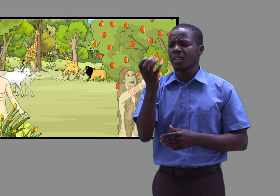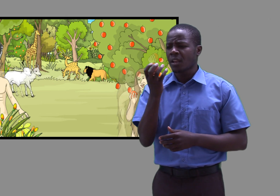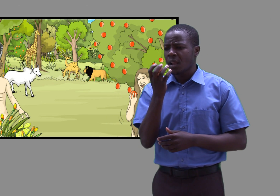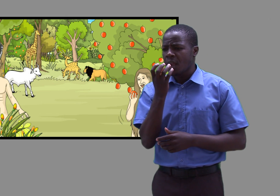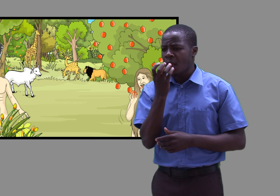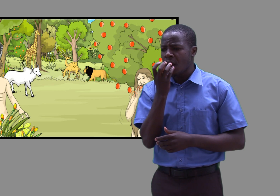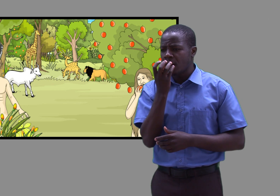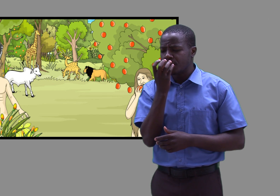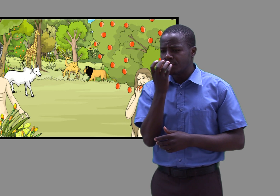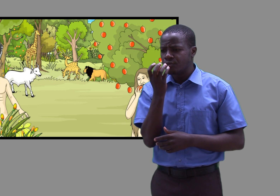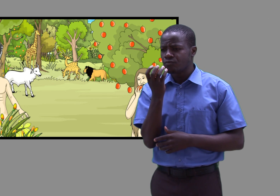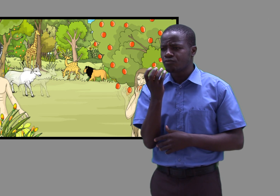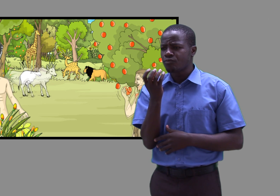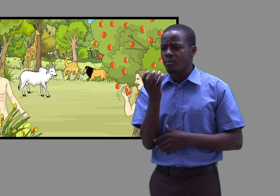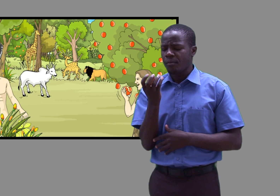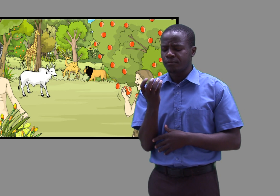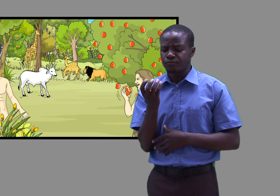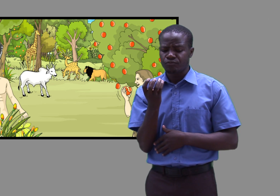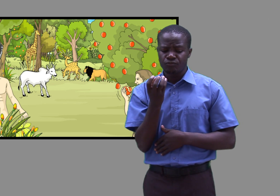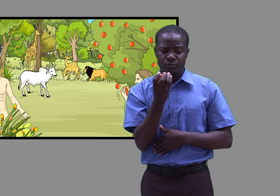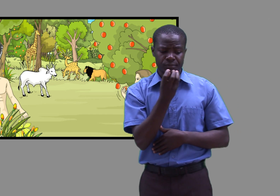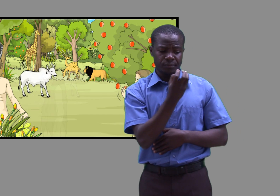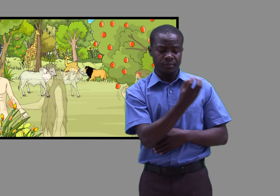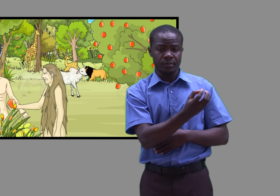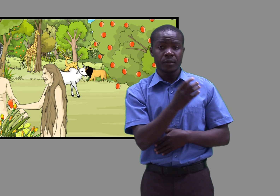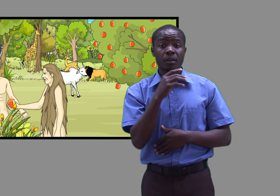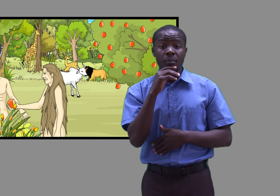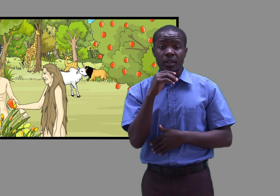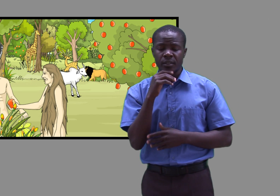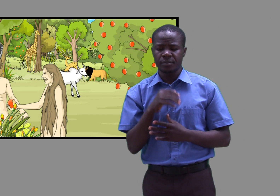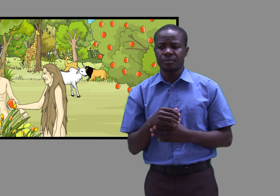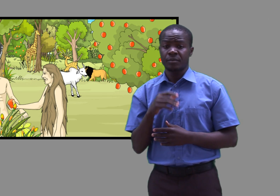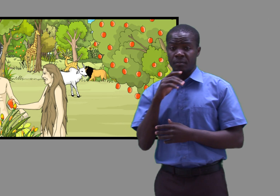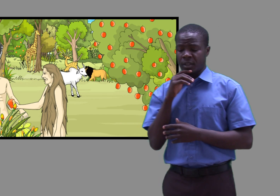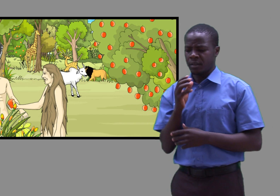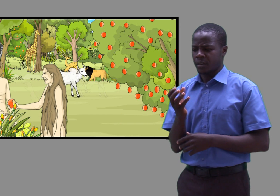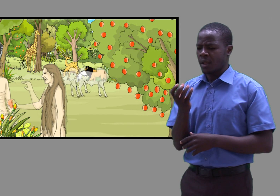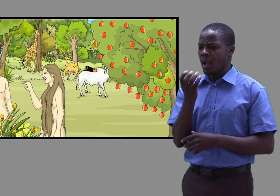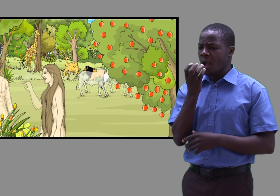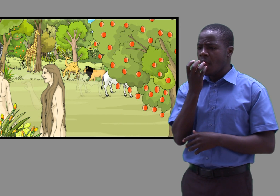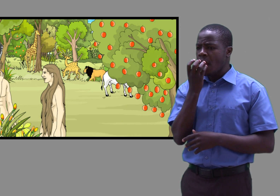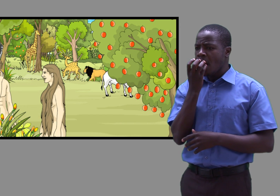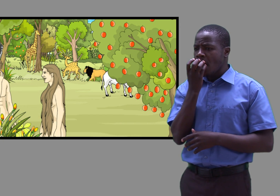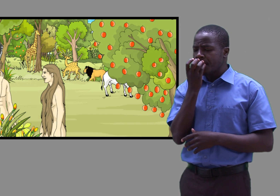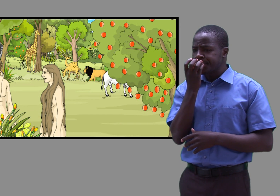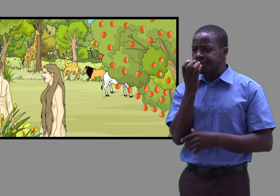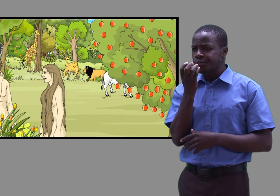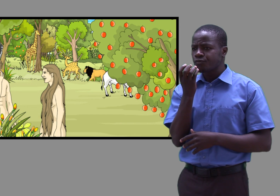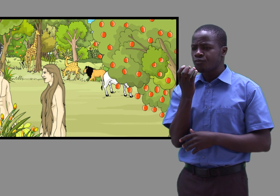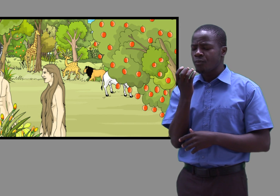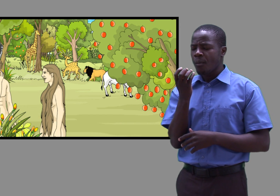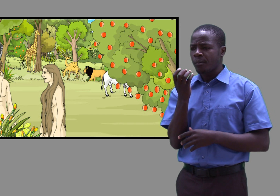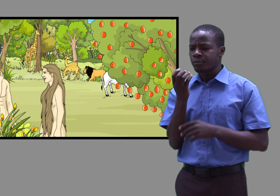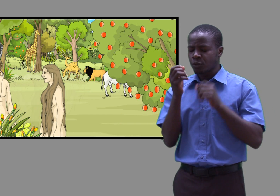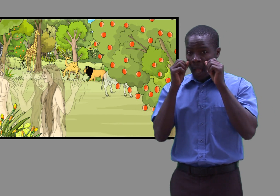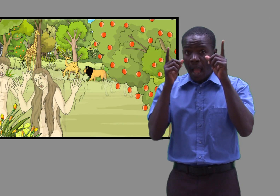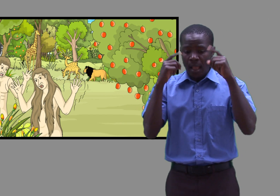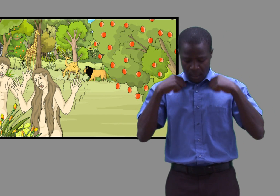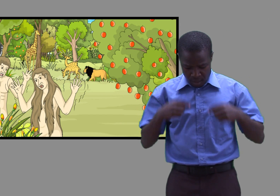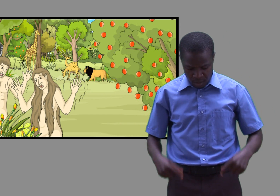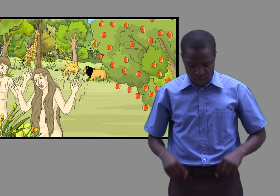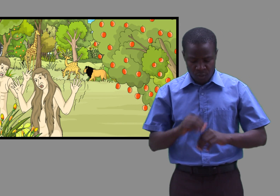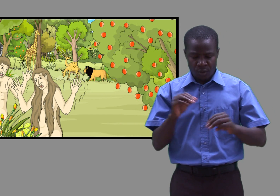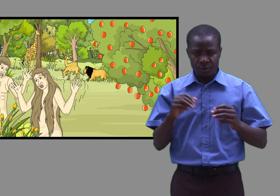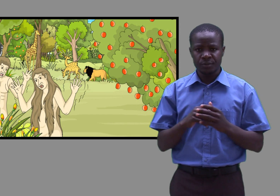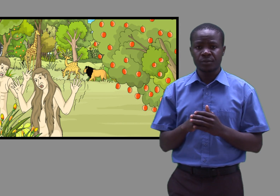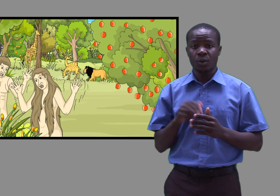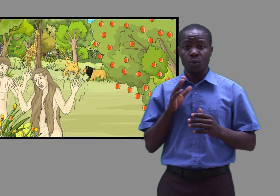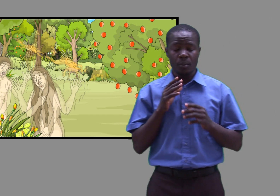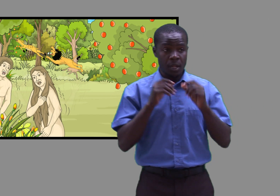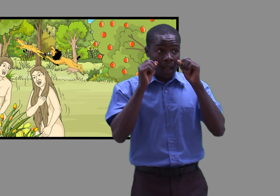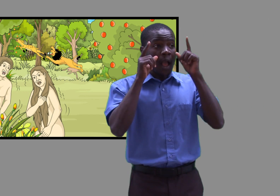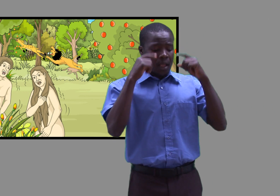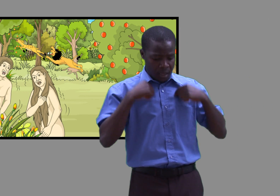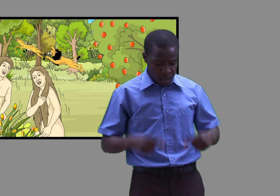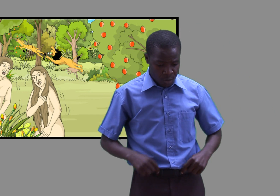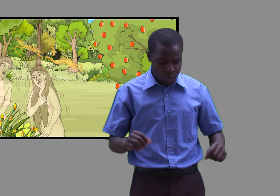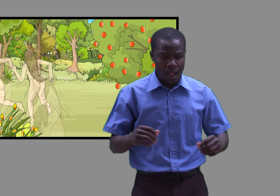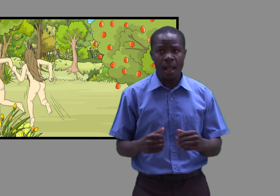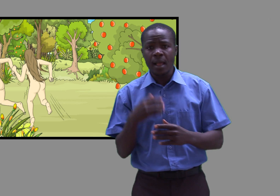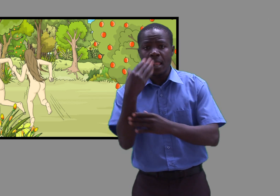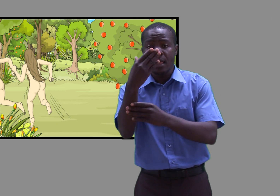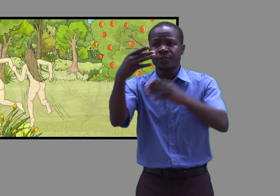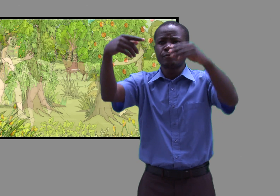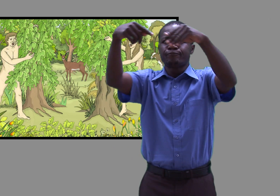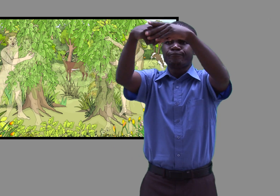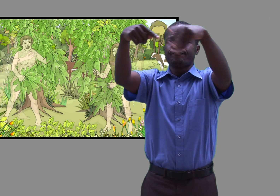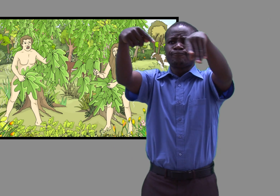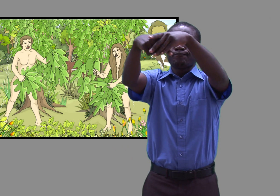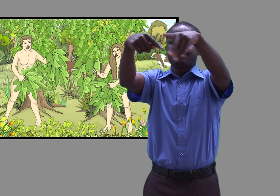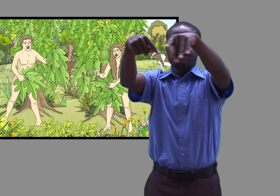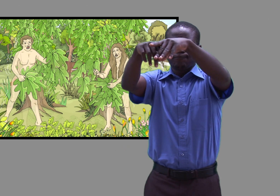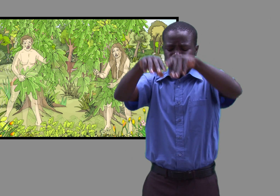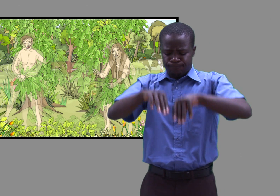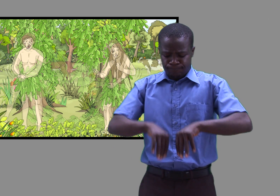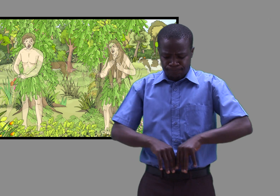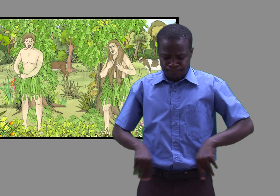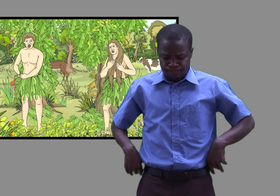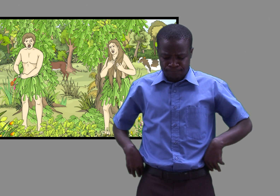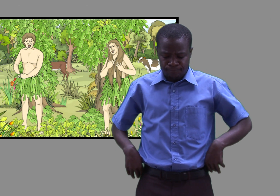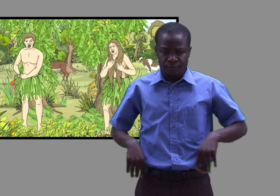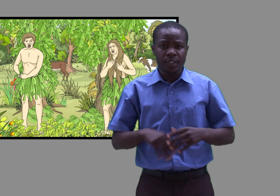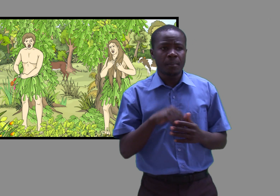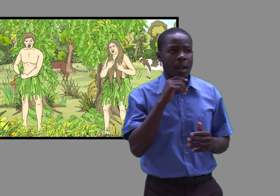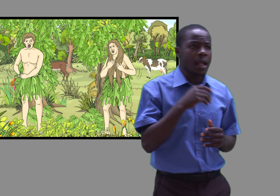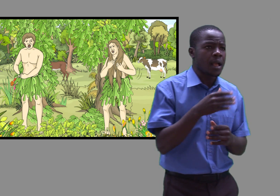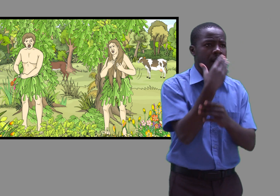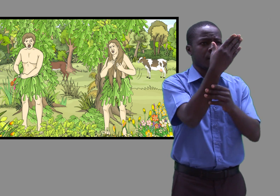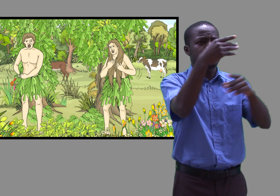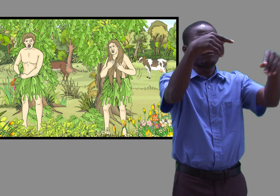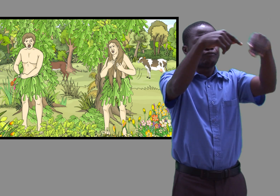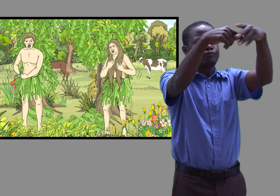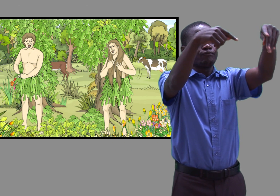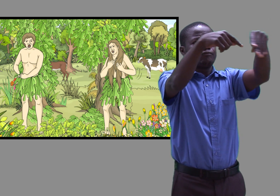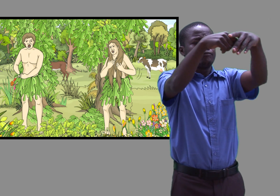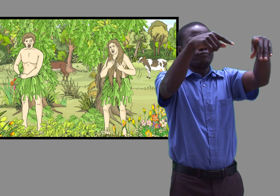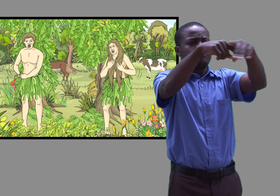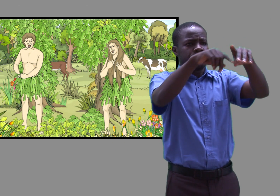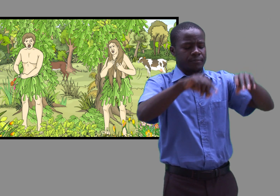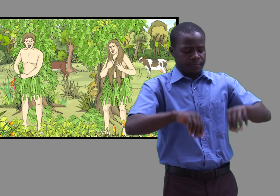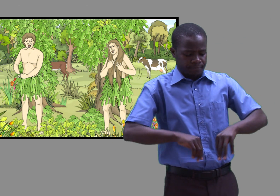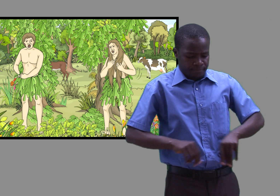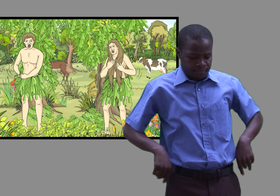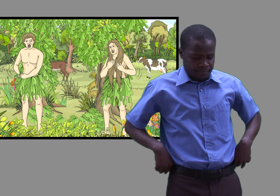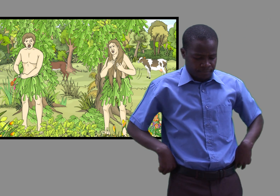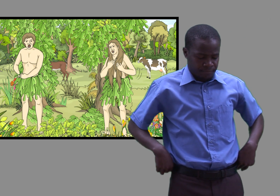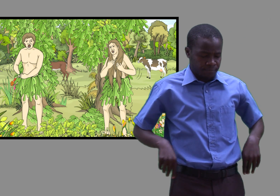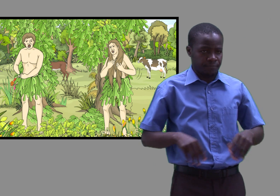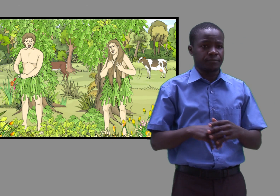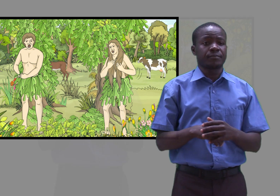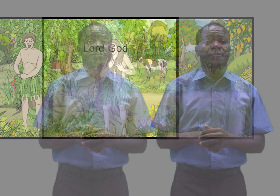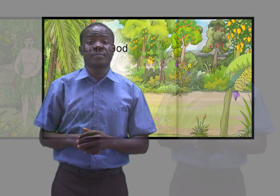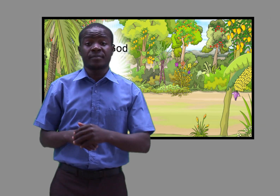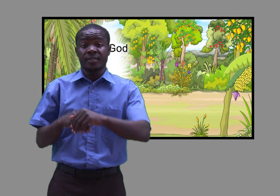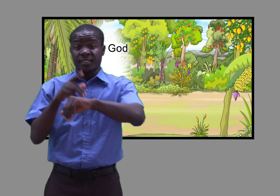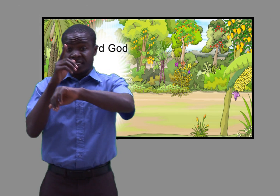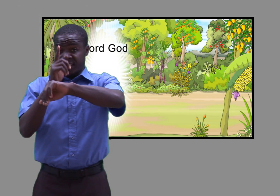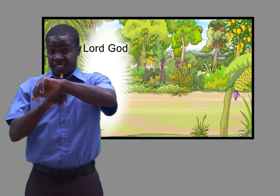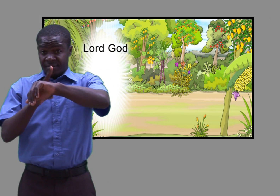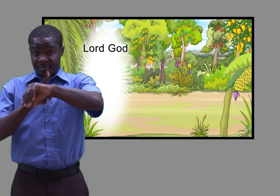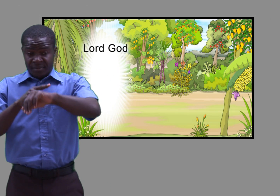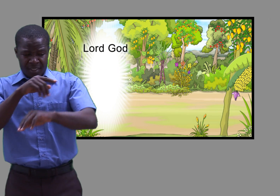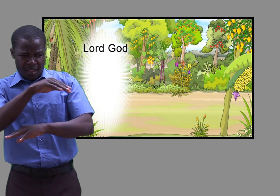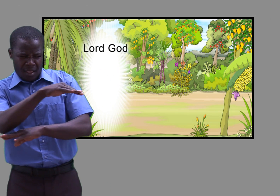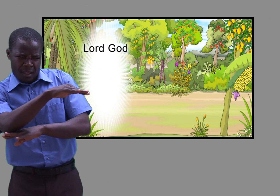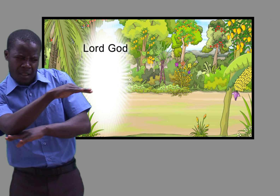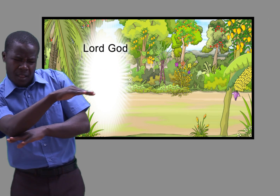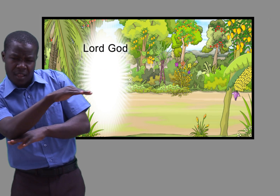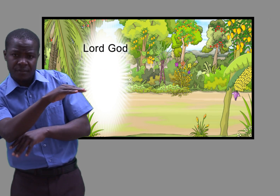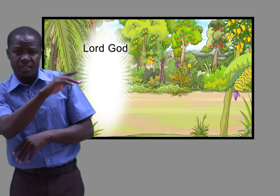She also gave some to her husband who was with her, and he ate it. And the eyes of both of them were opened, and they knew that they were naked; so they sewed together fig leaves and made coverings for themselves.